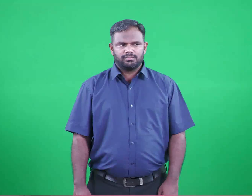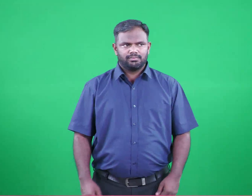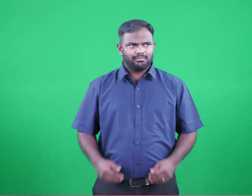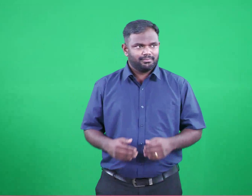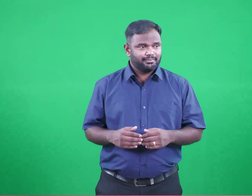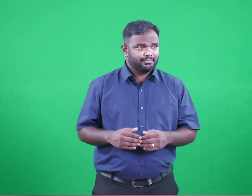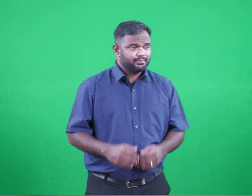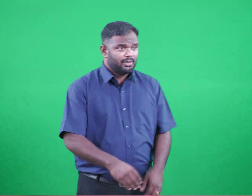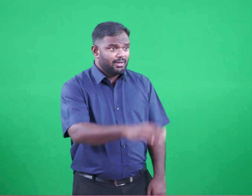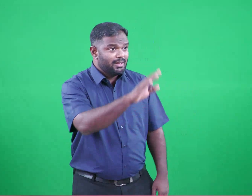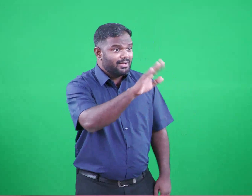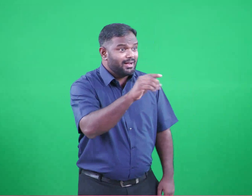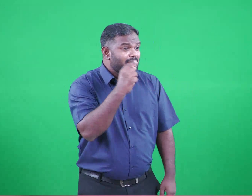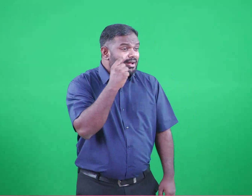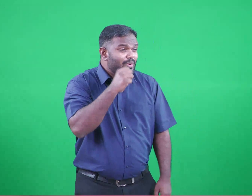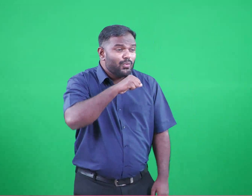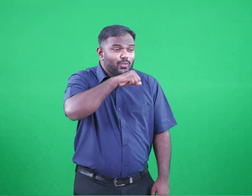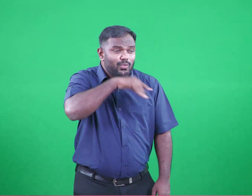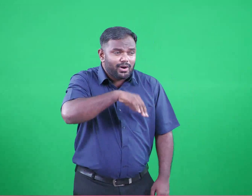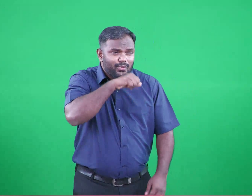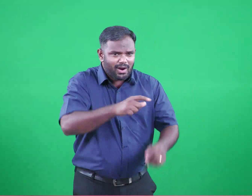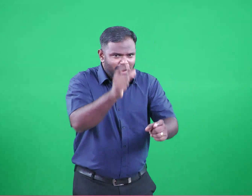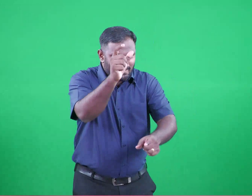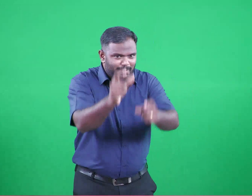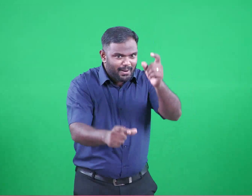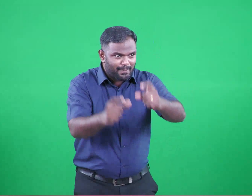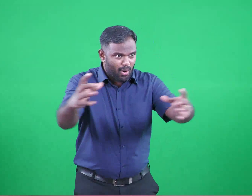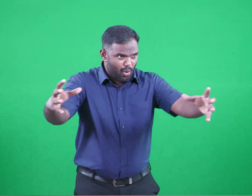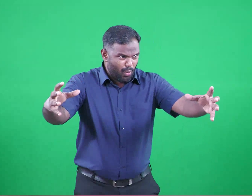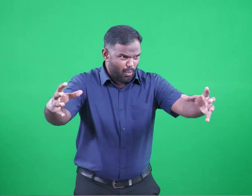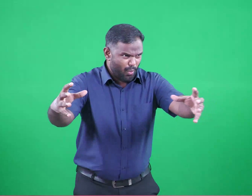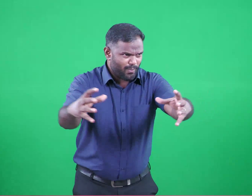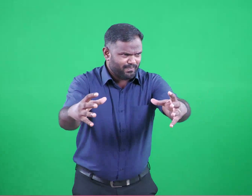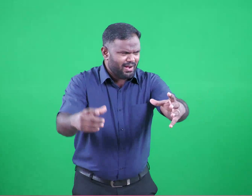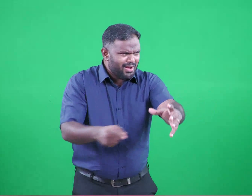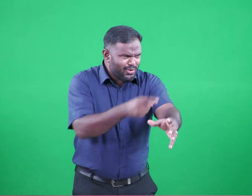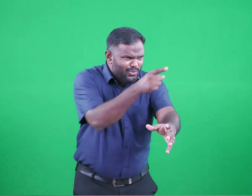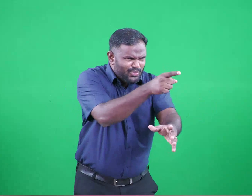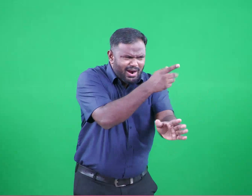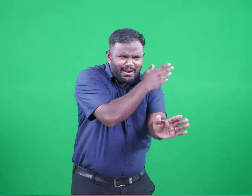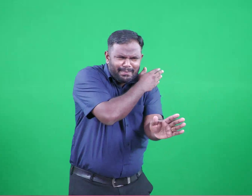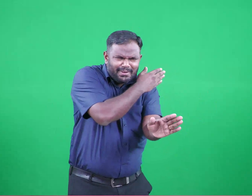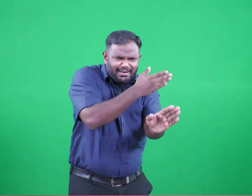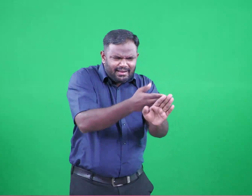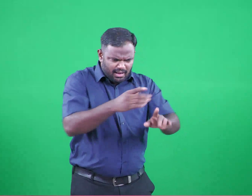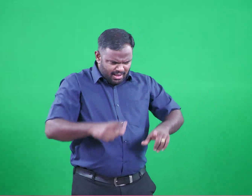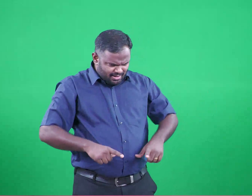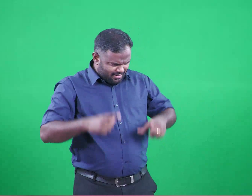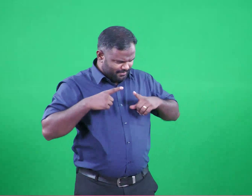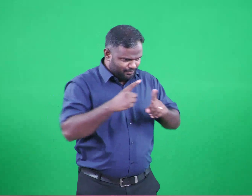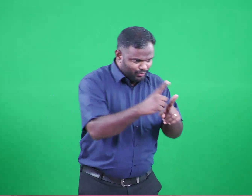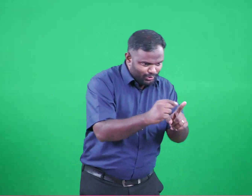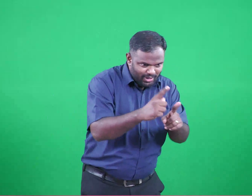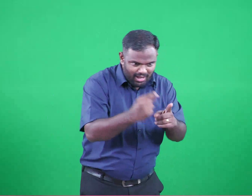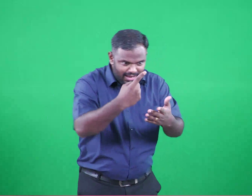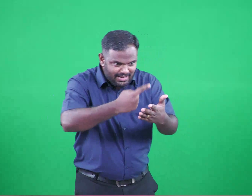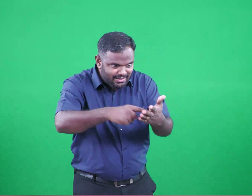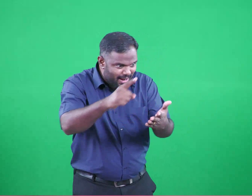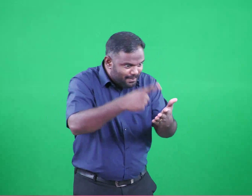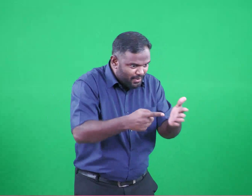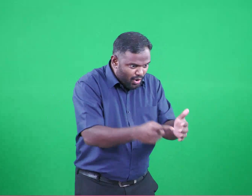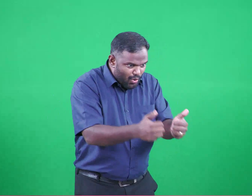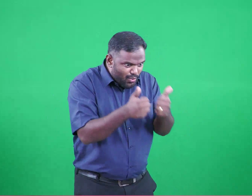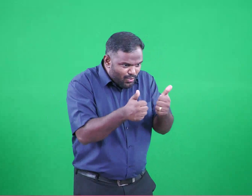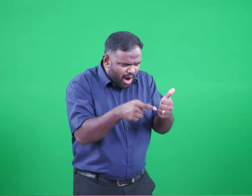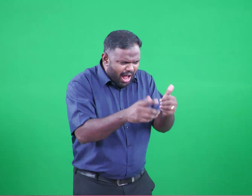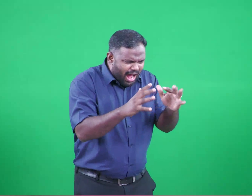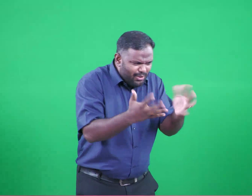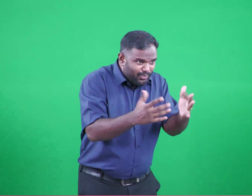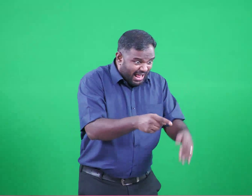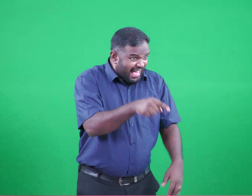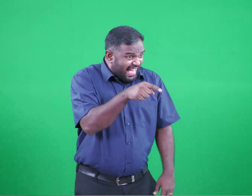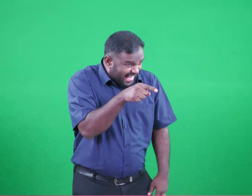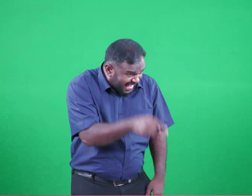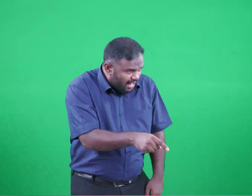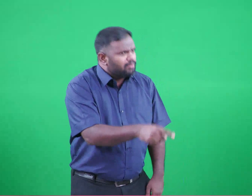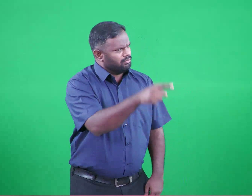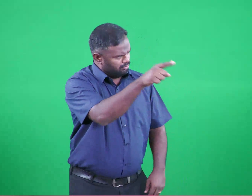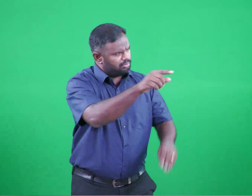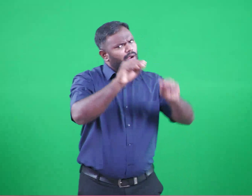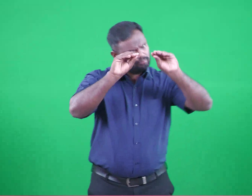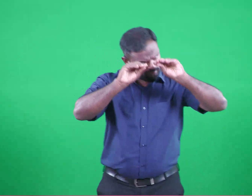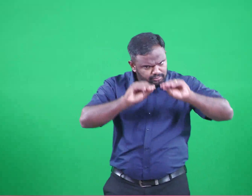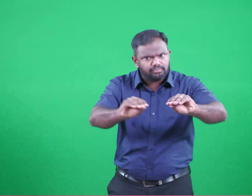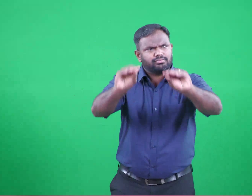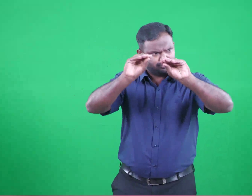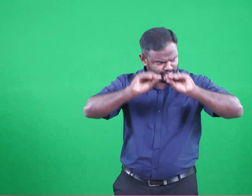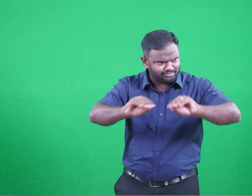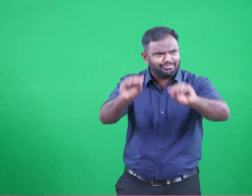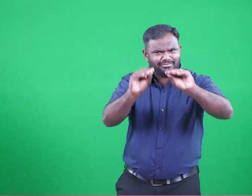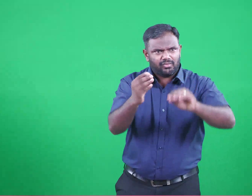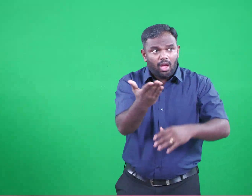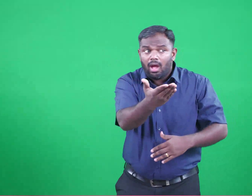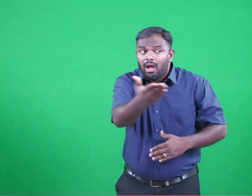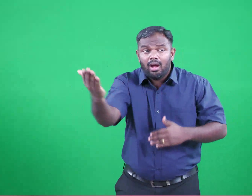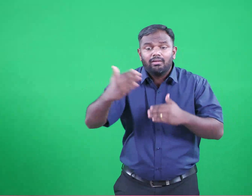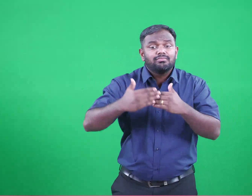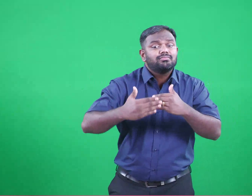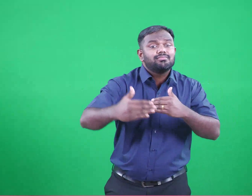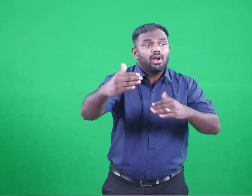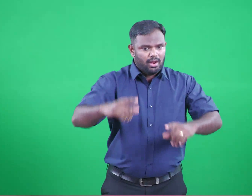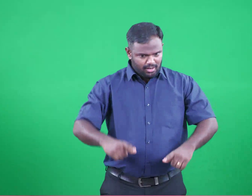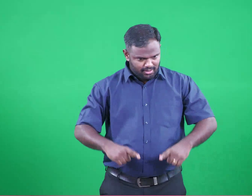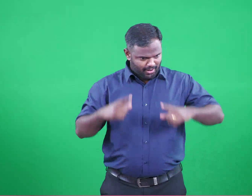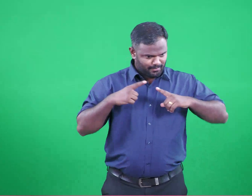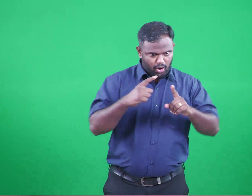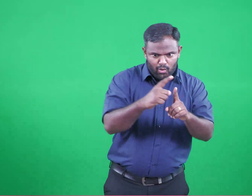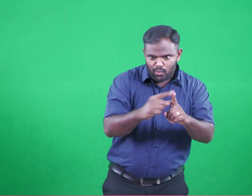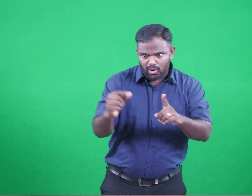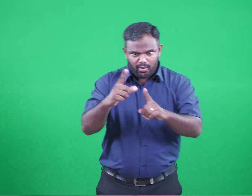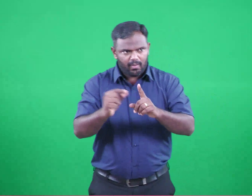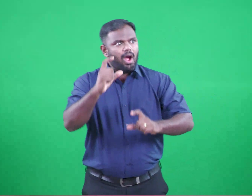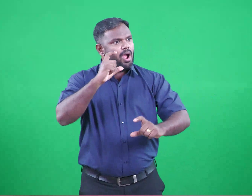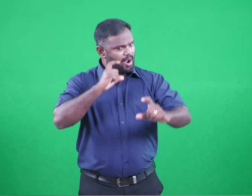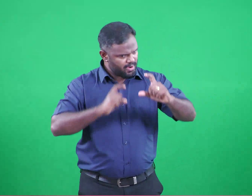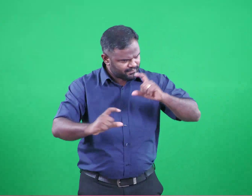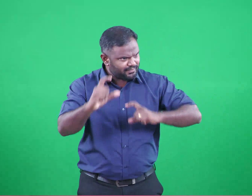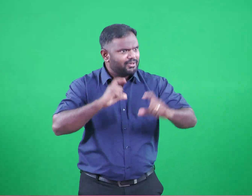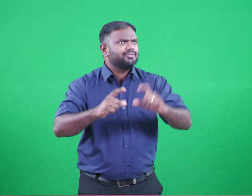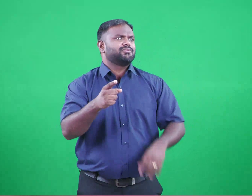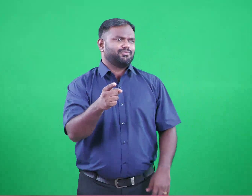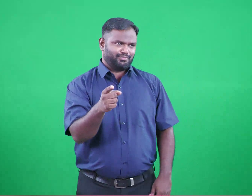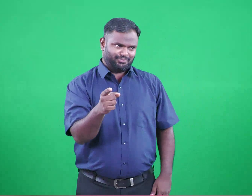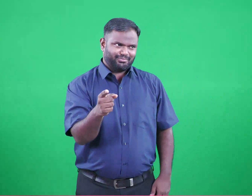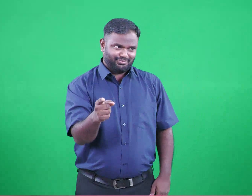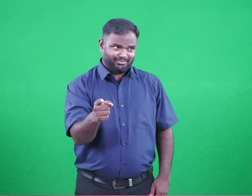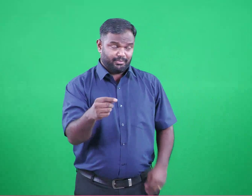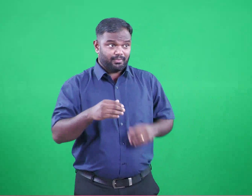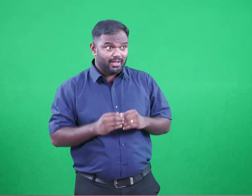In the same way, urge the younger men to be self-controlled.